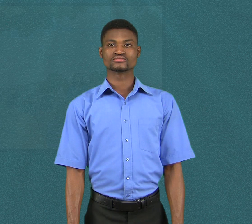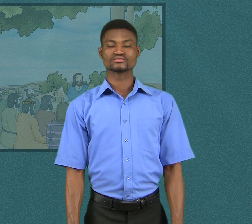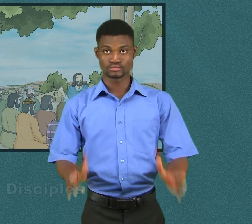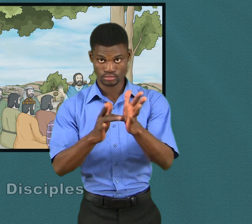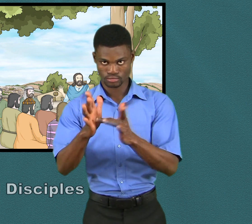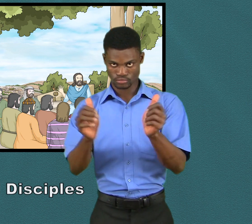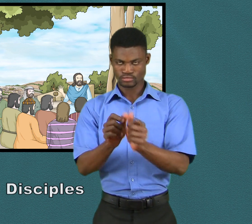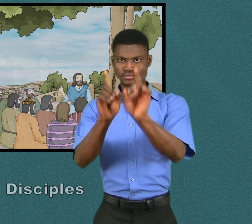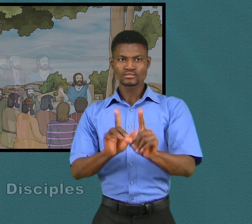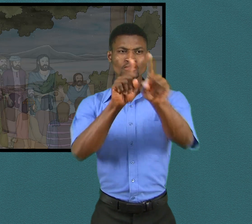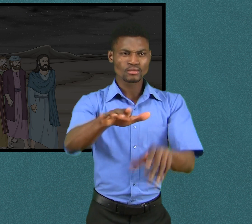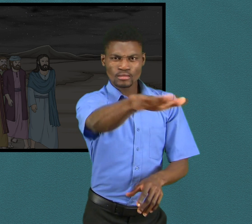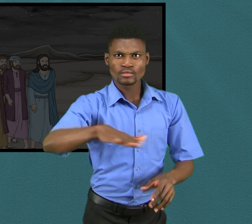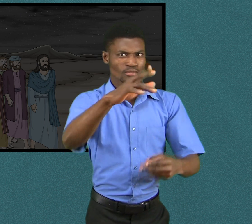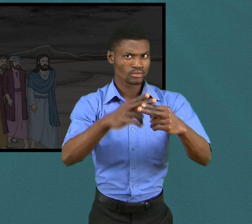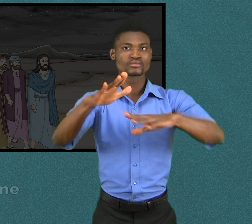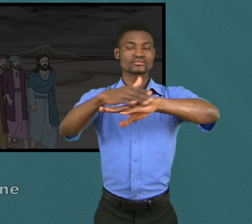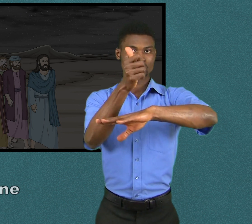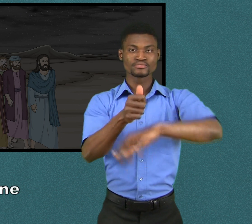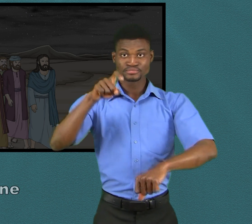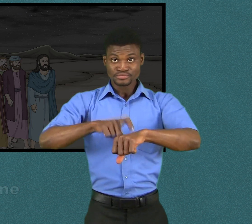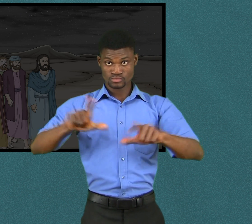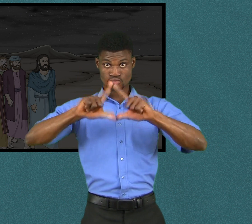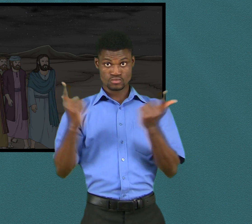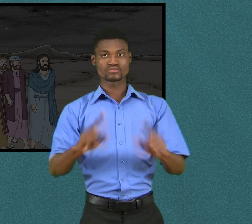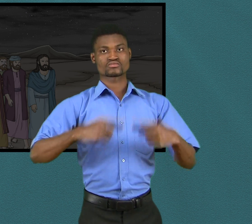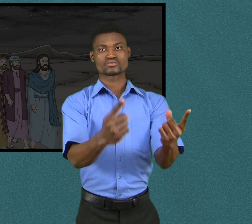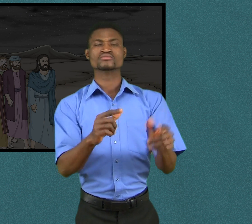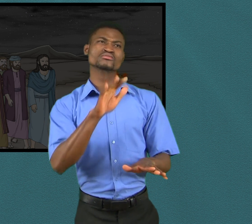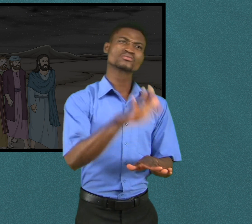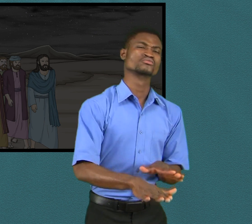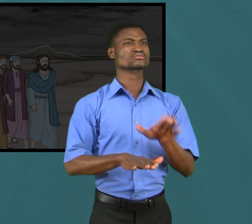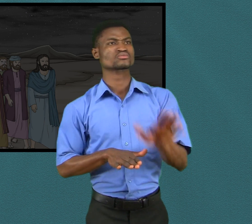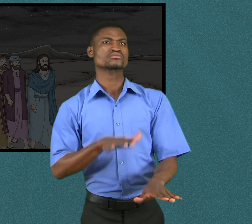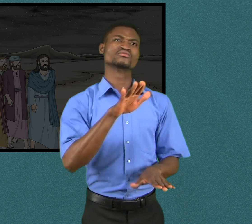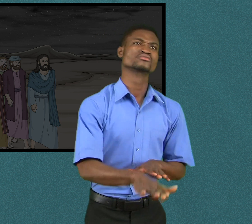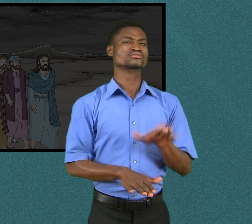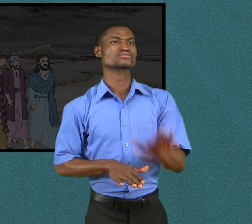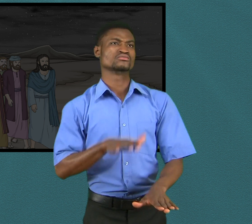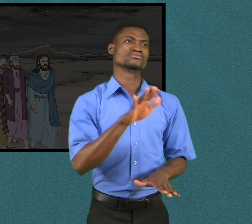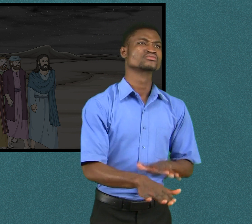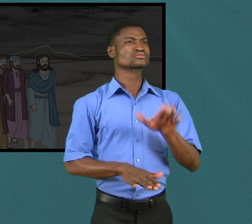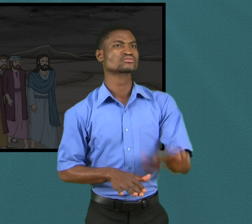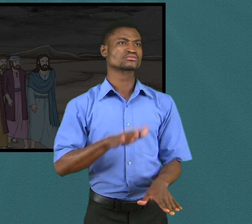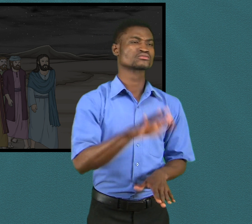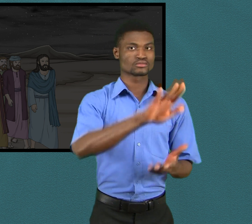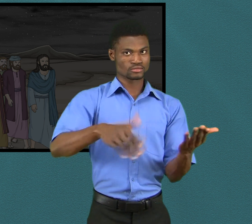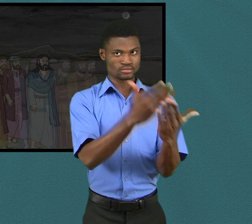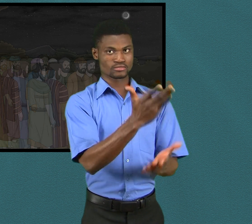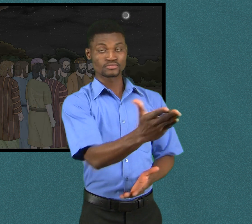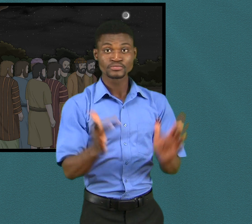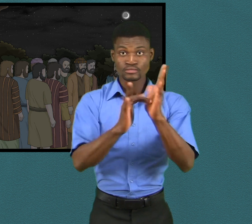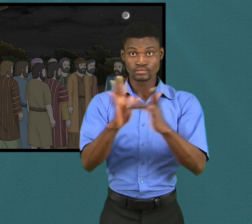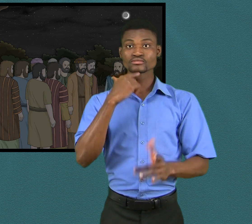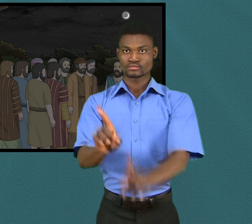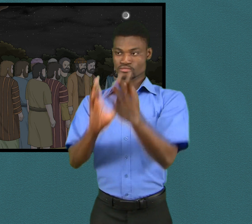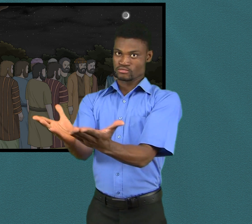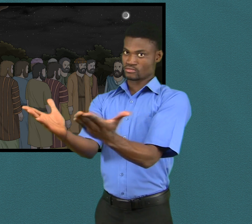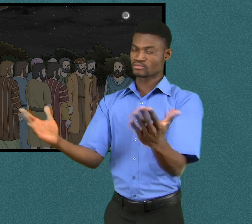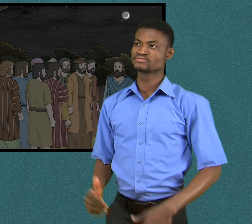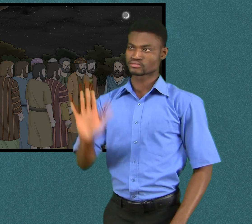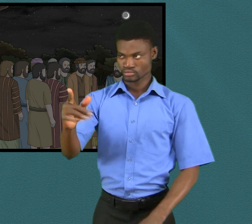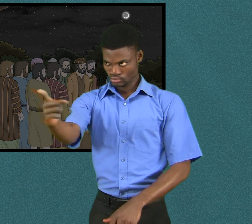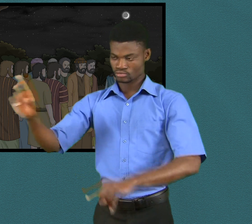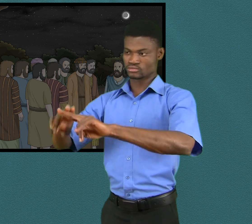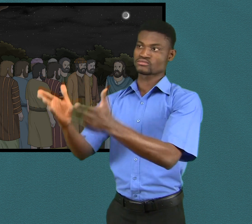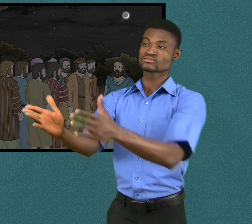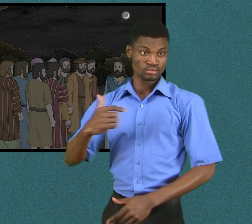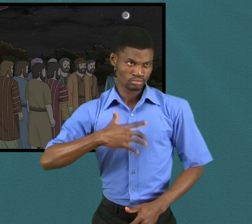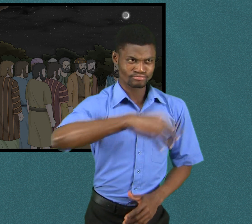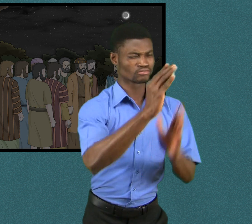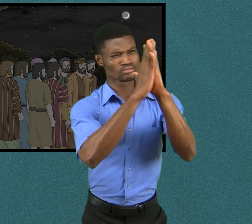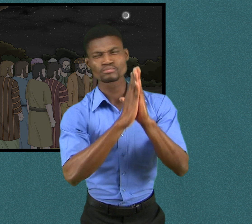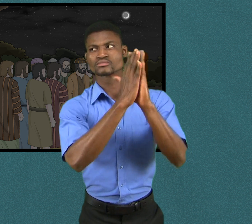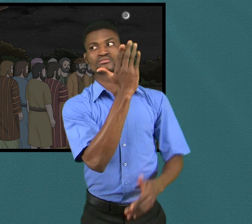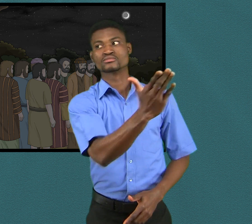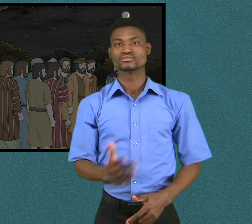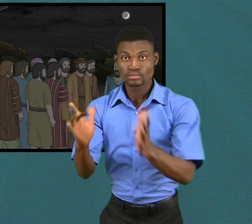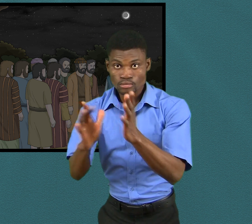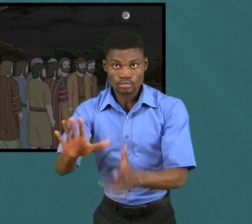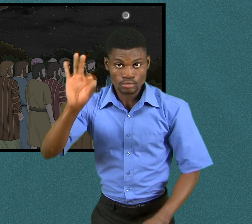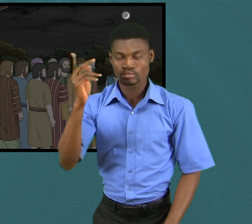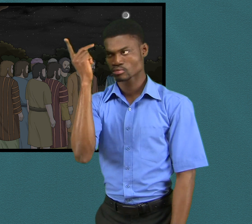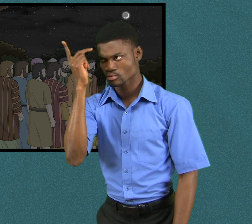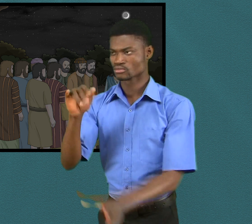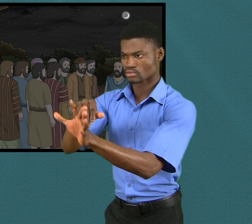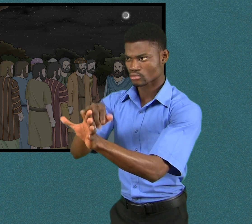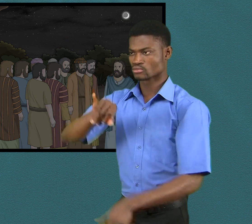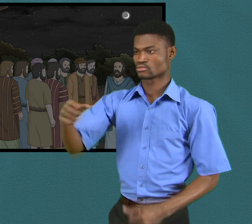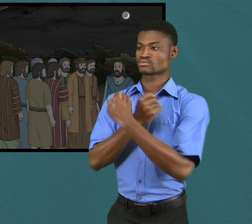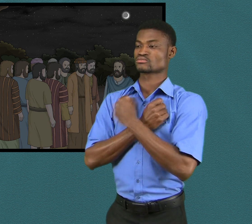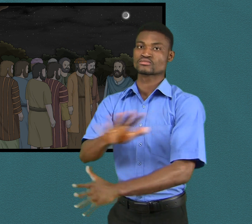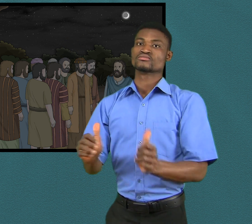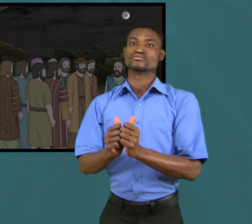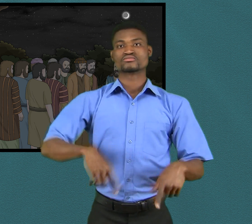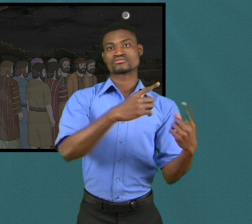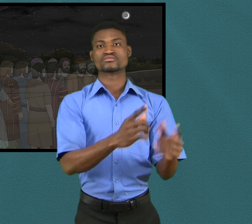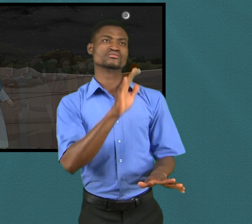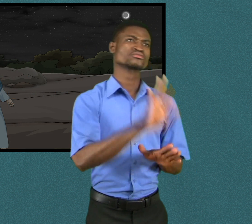At that time Jesus went with His disciples to a place called Gethsemane, and He told them, “Sit here while I go over there and pray.”